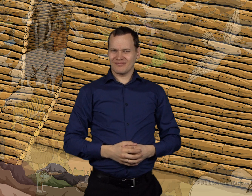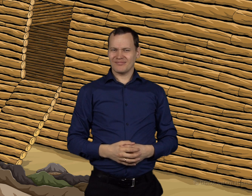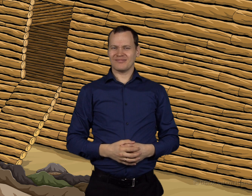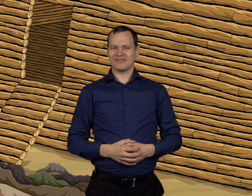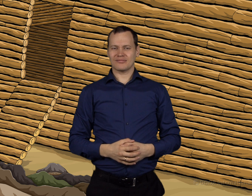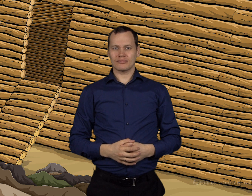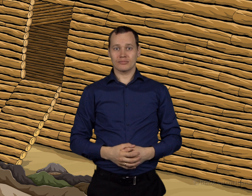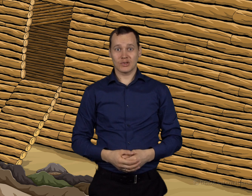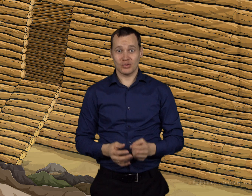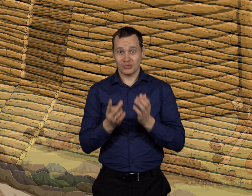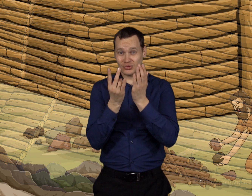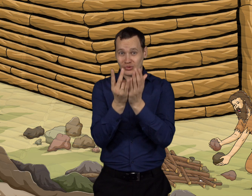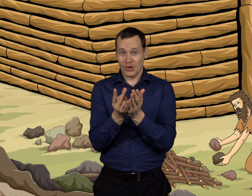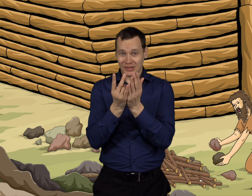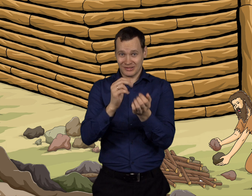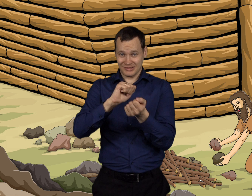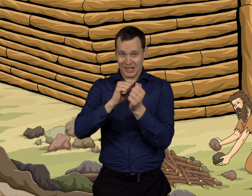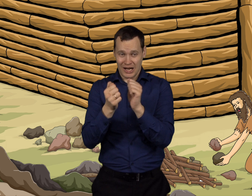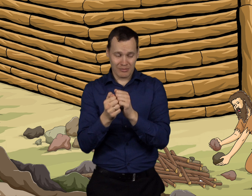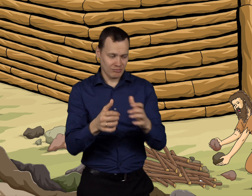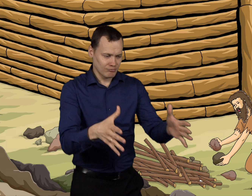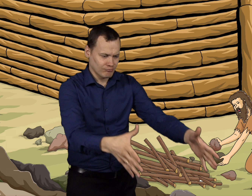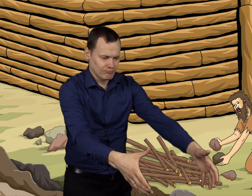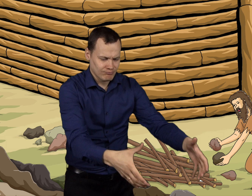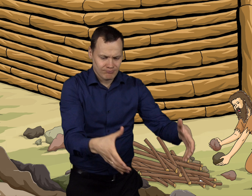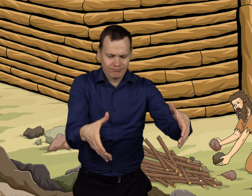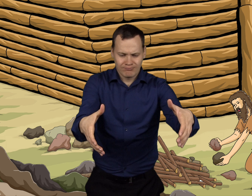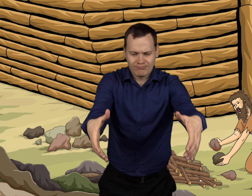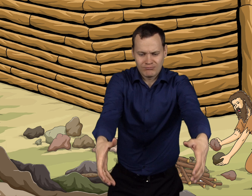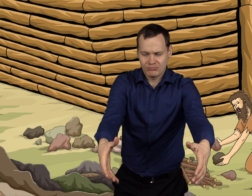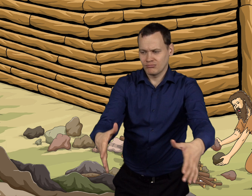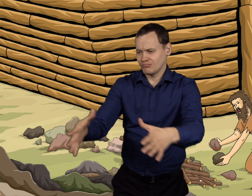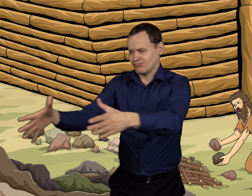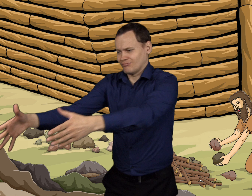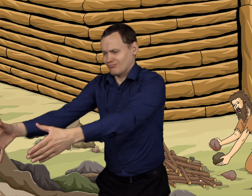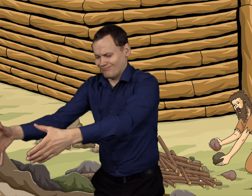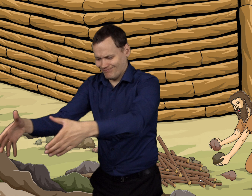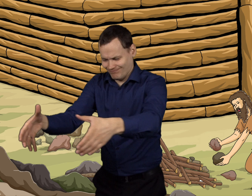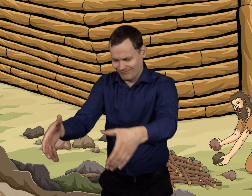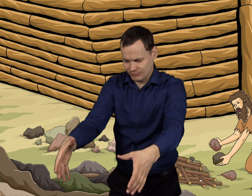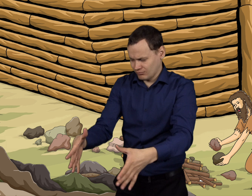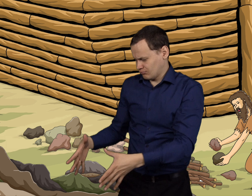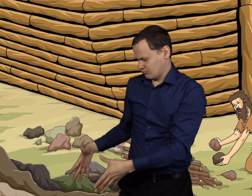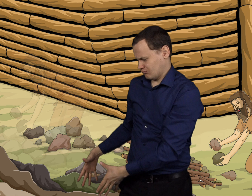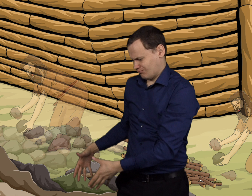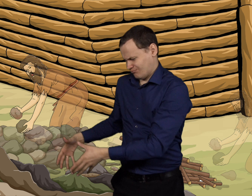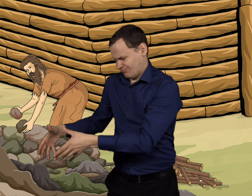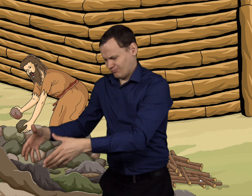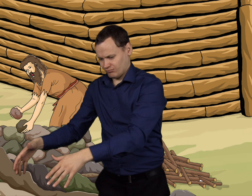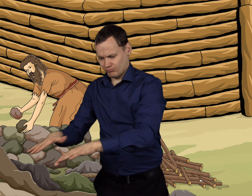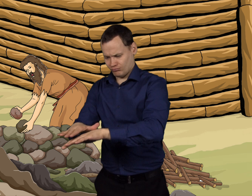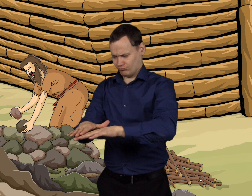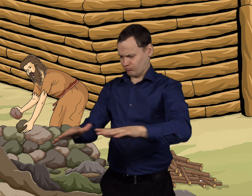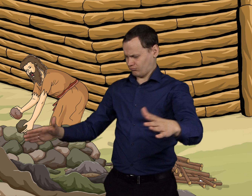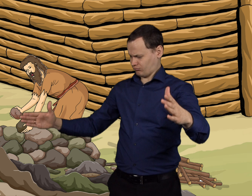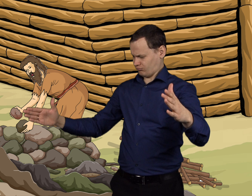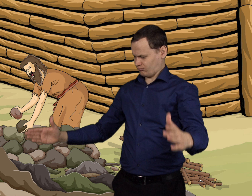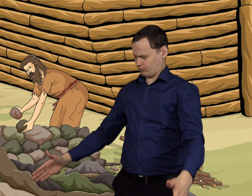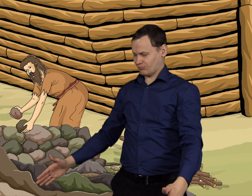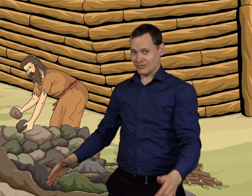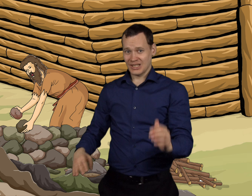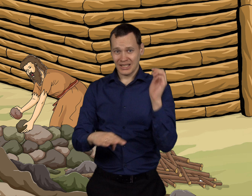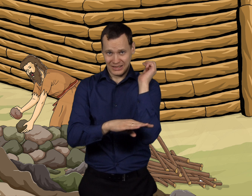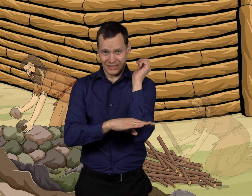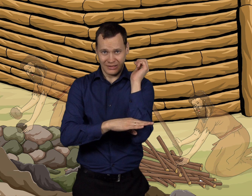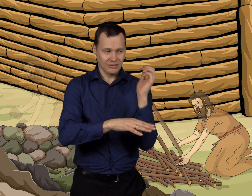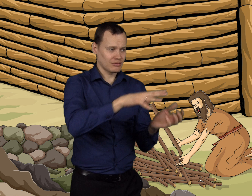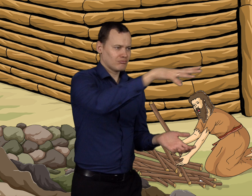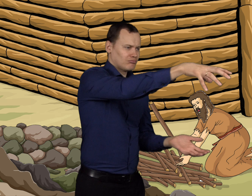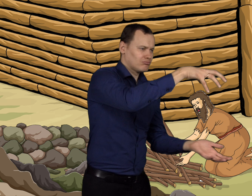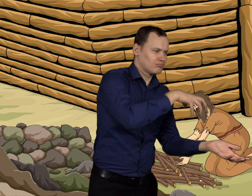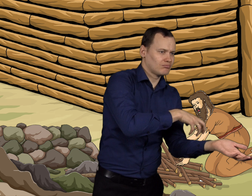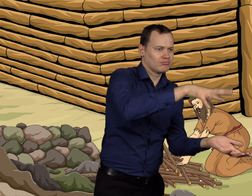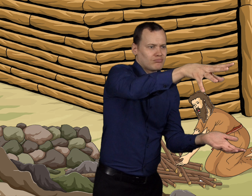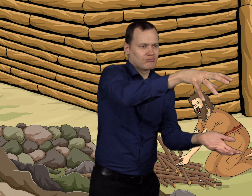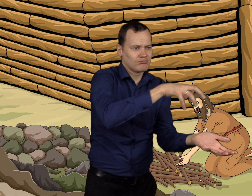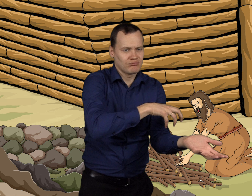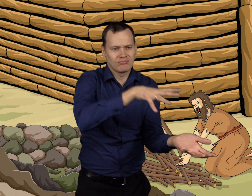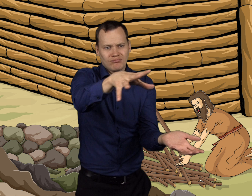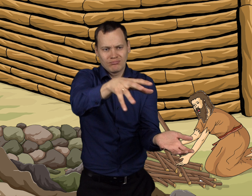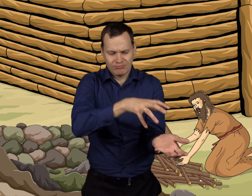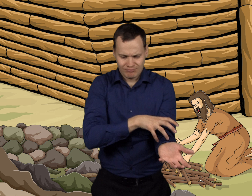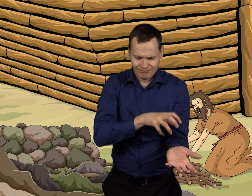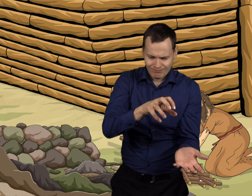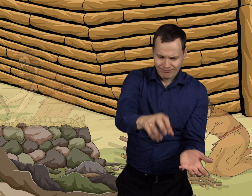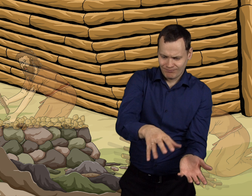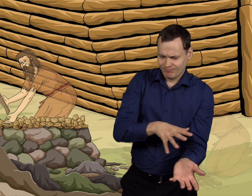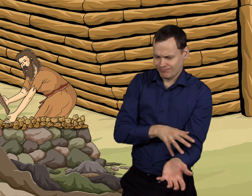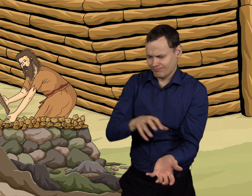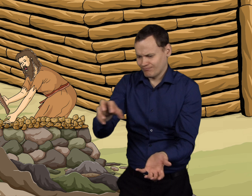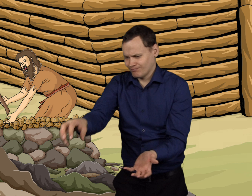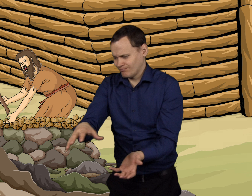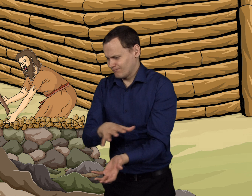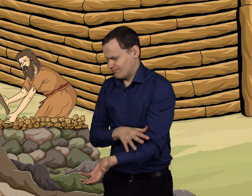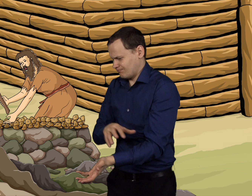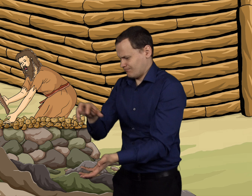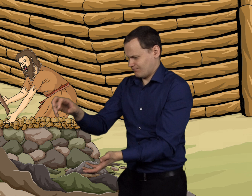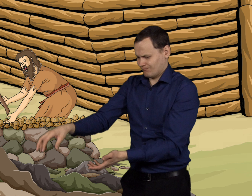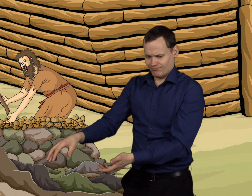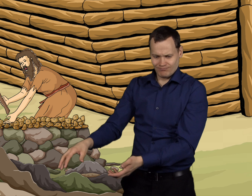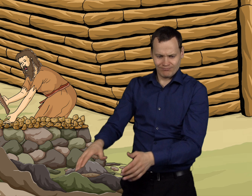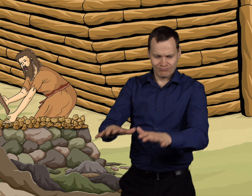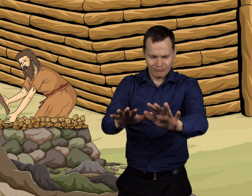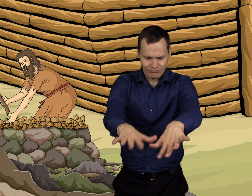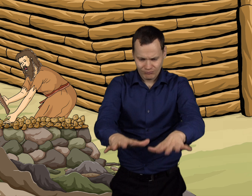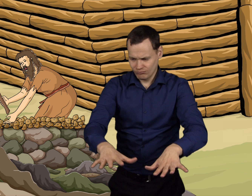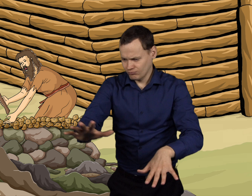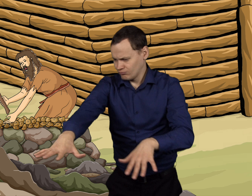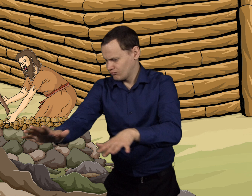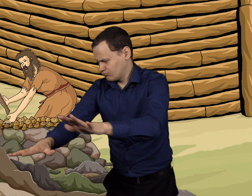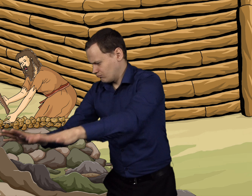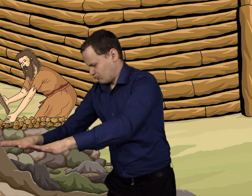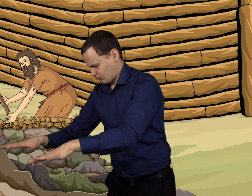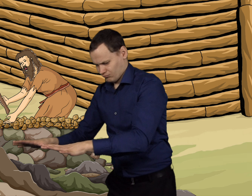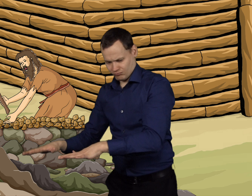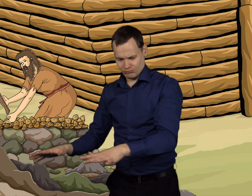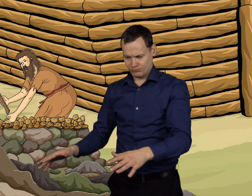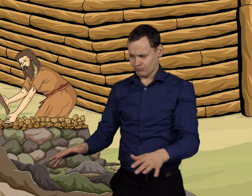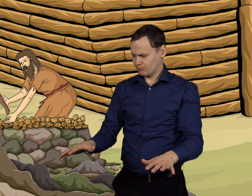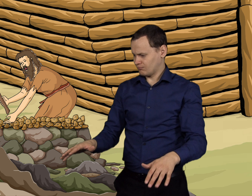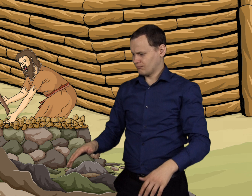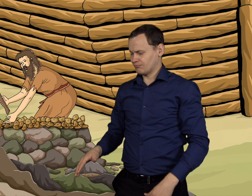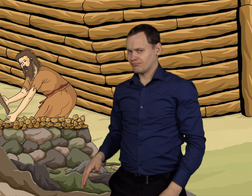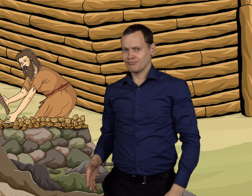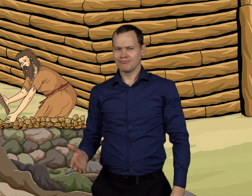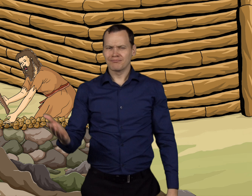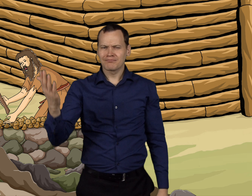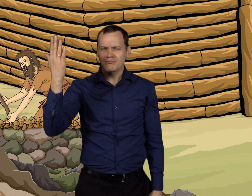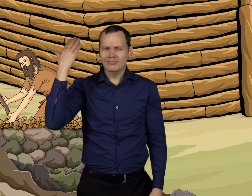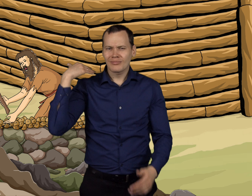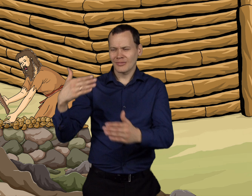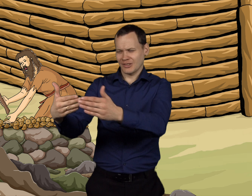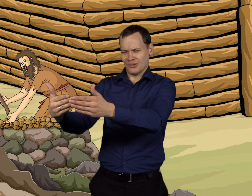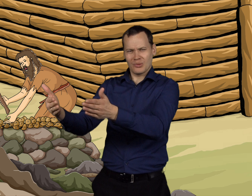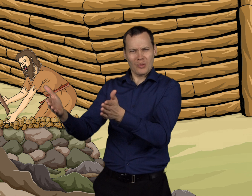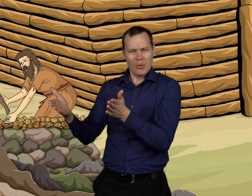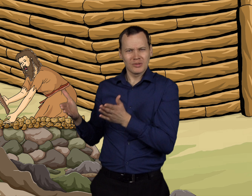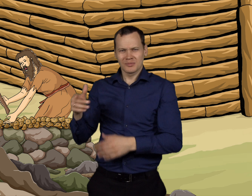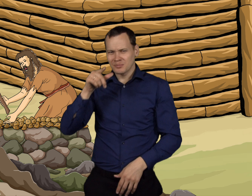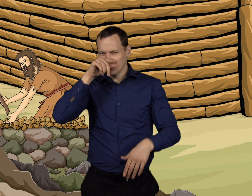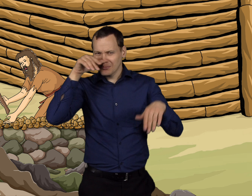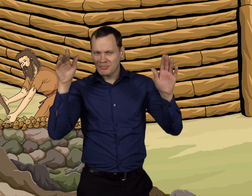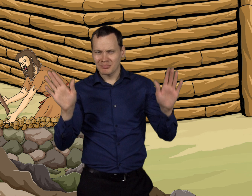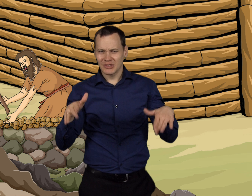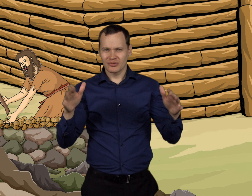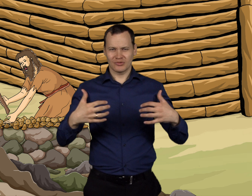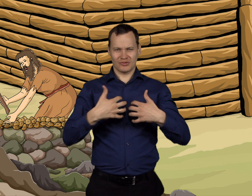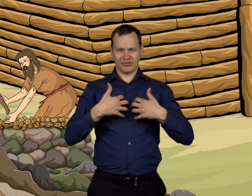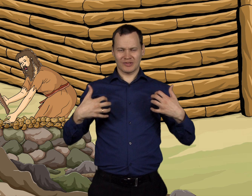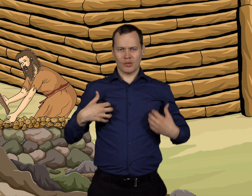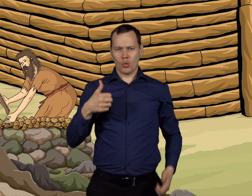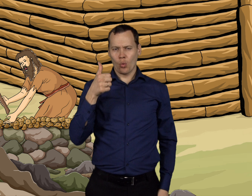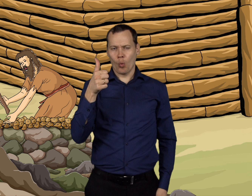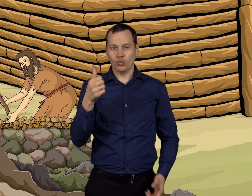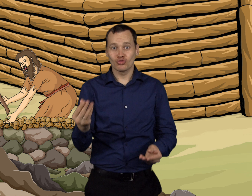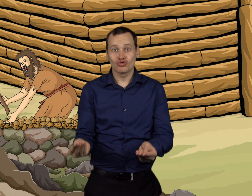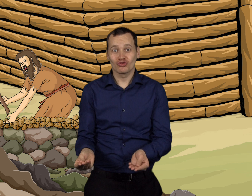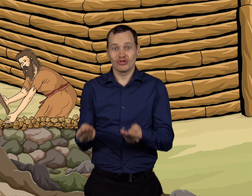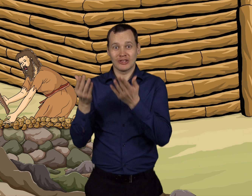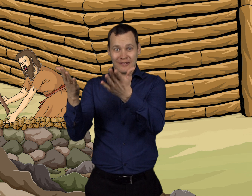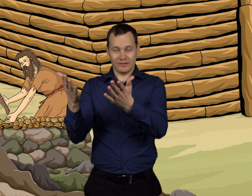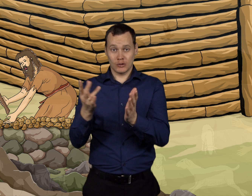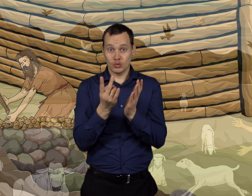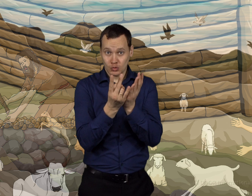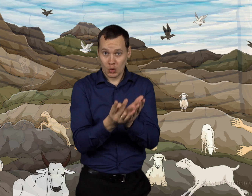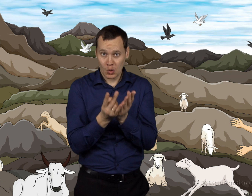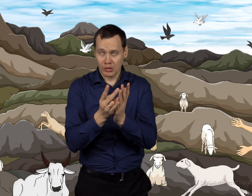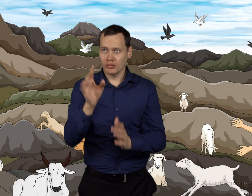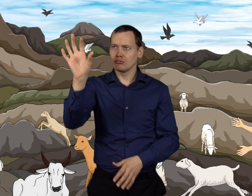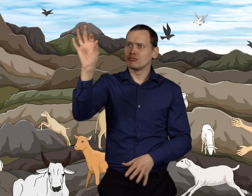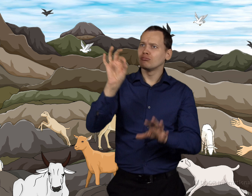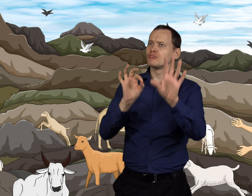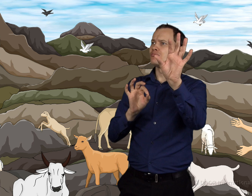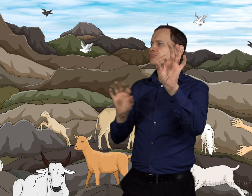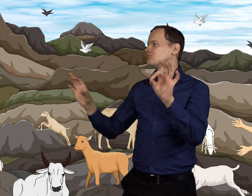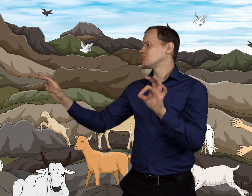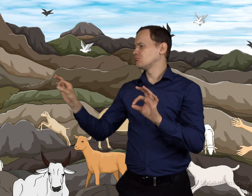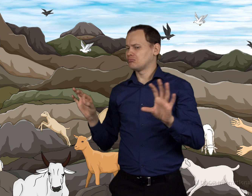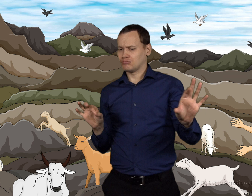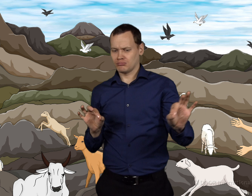Then Noah built an altar to the LORD.